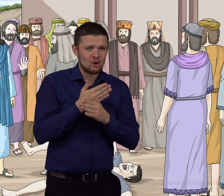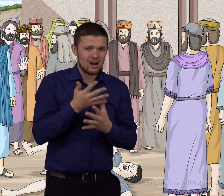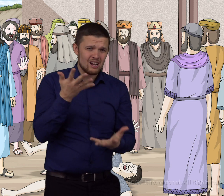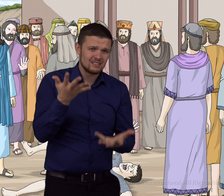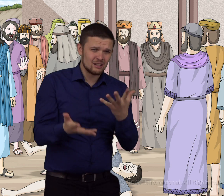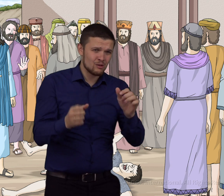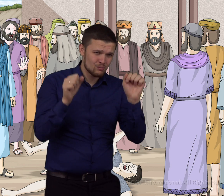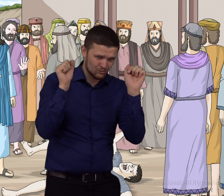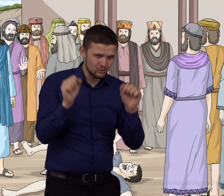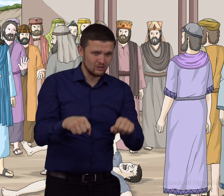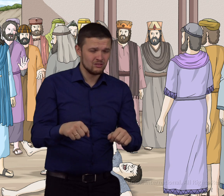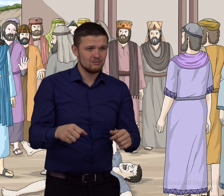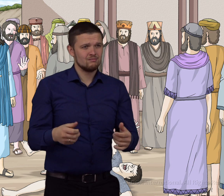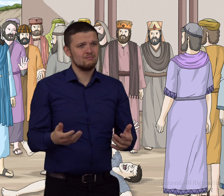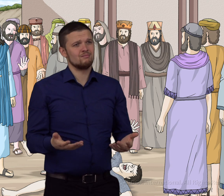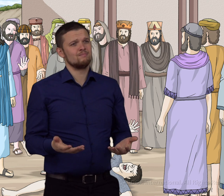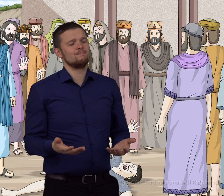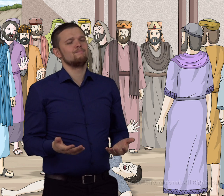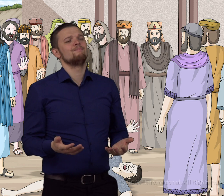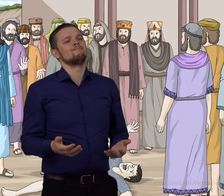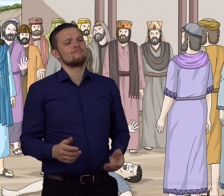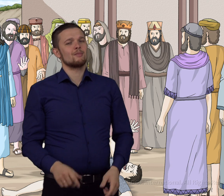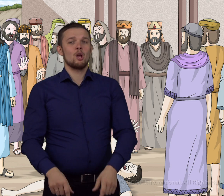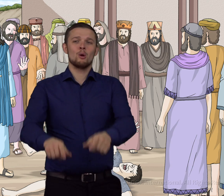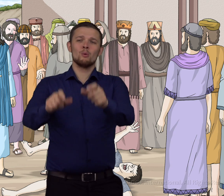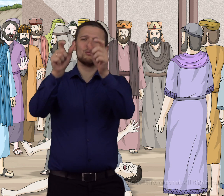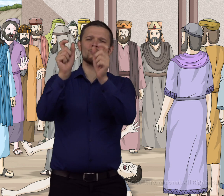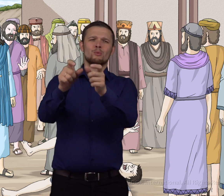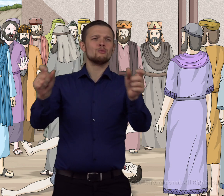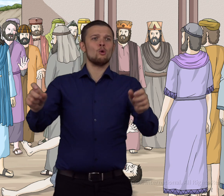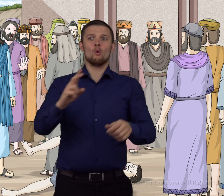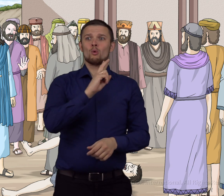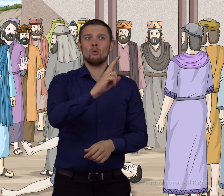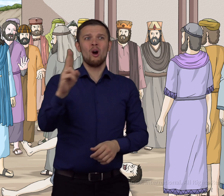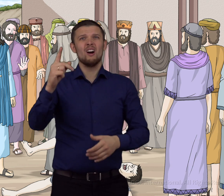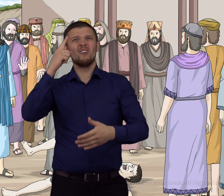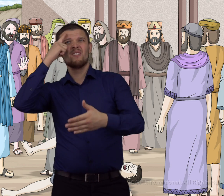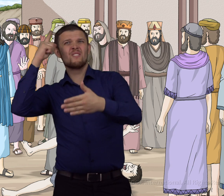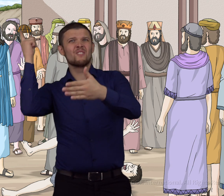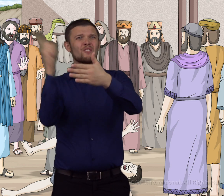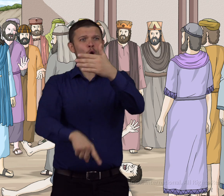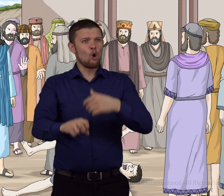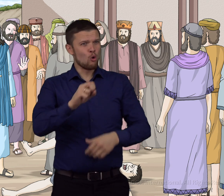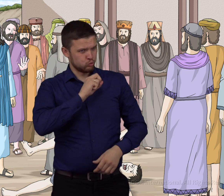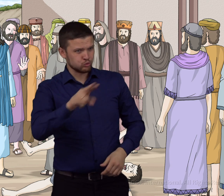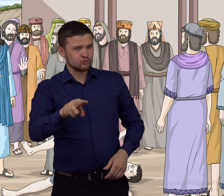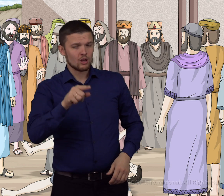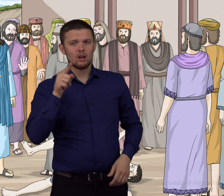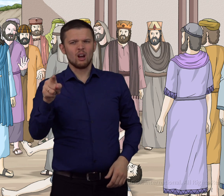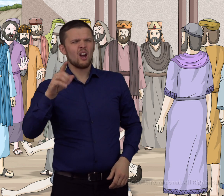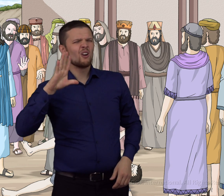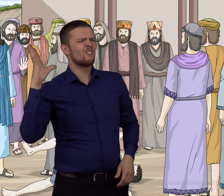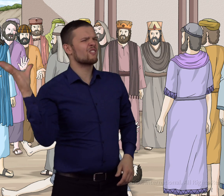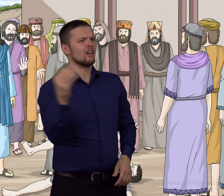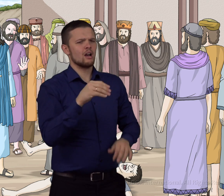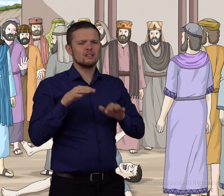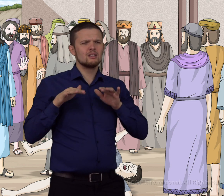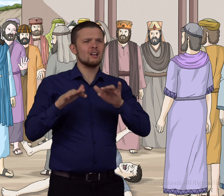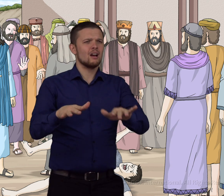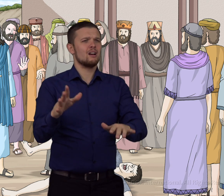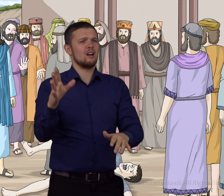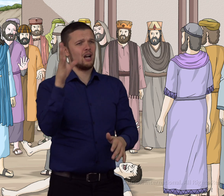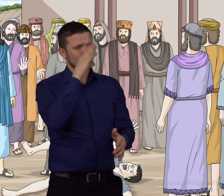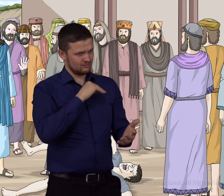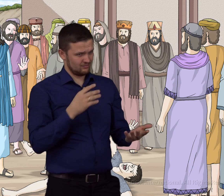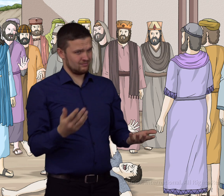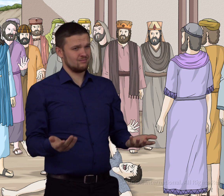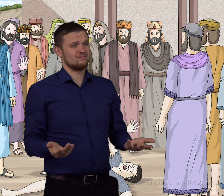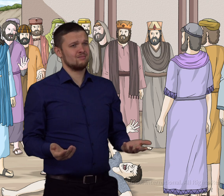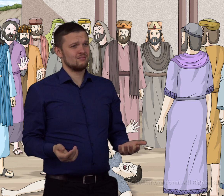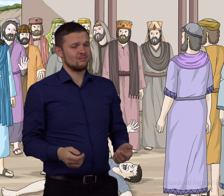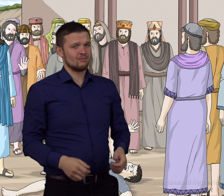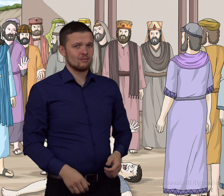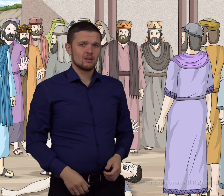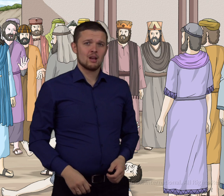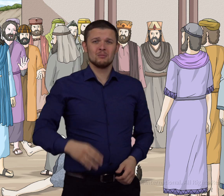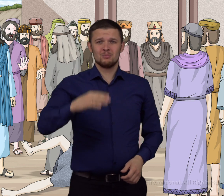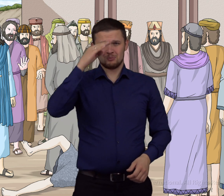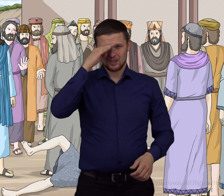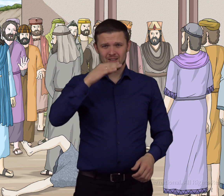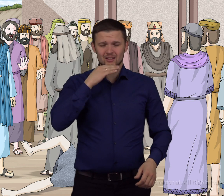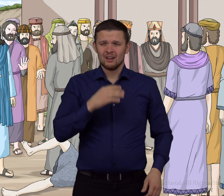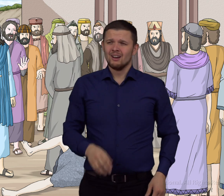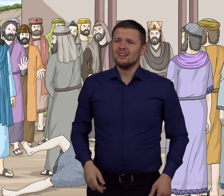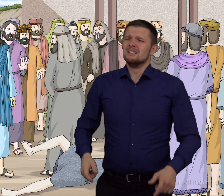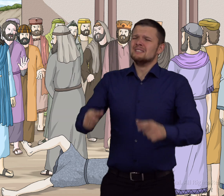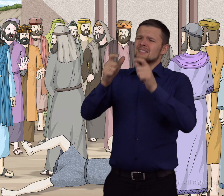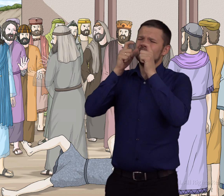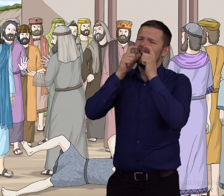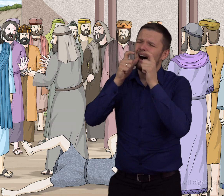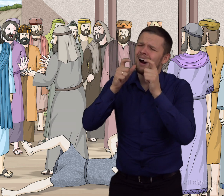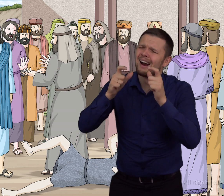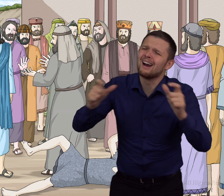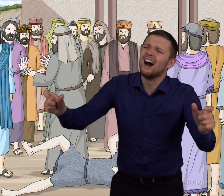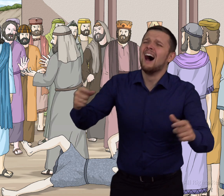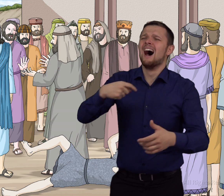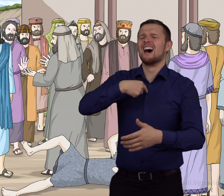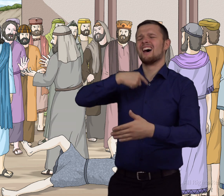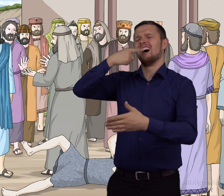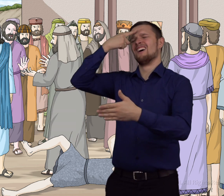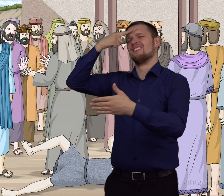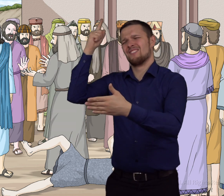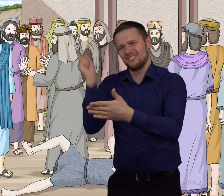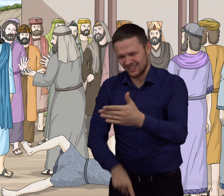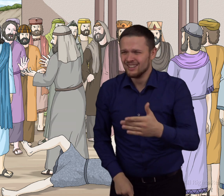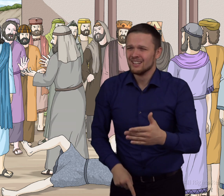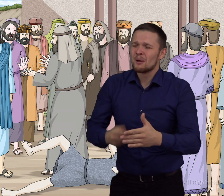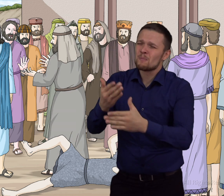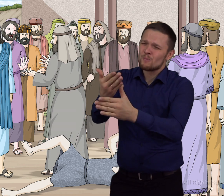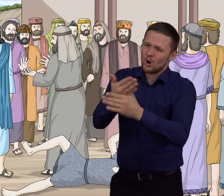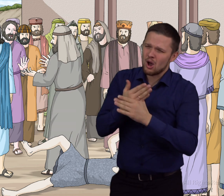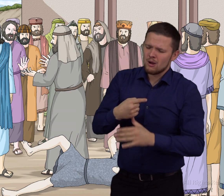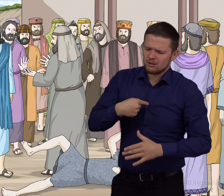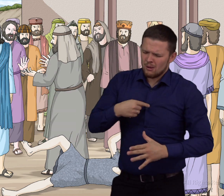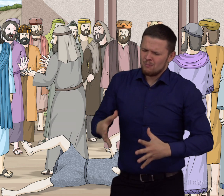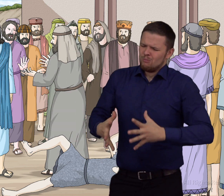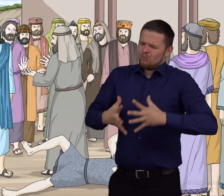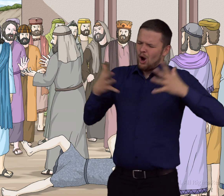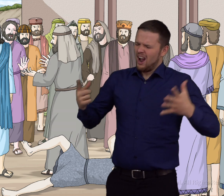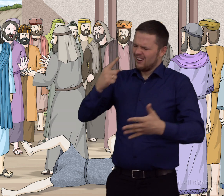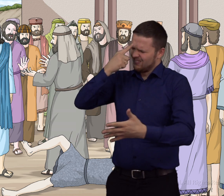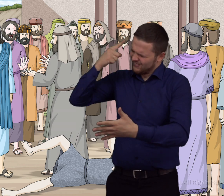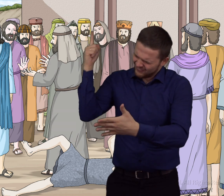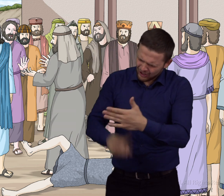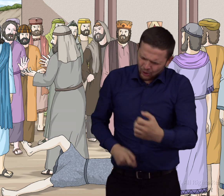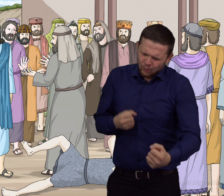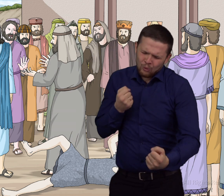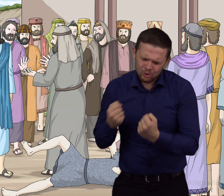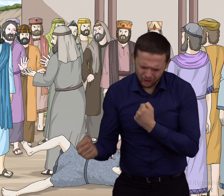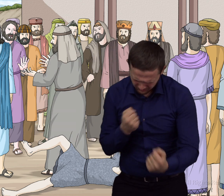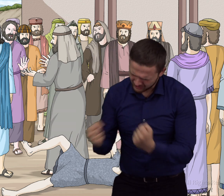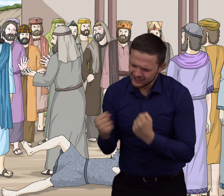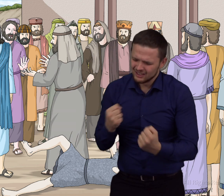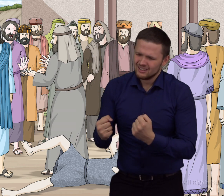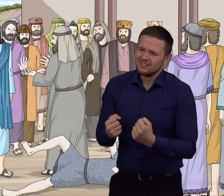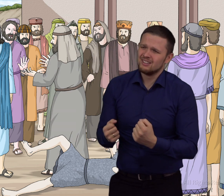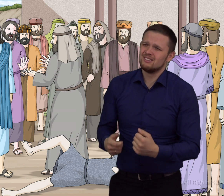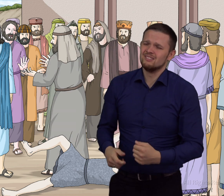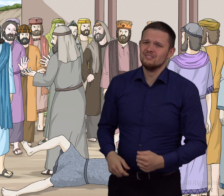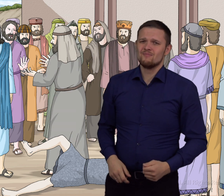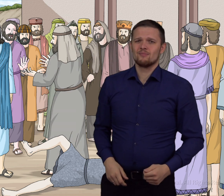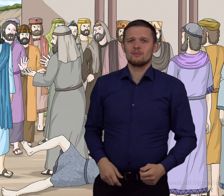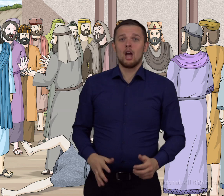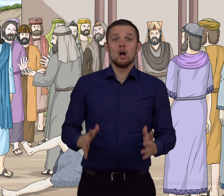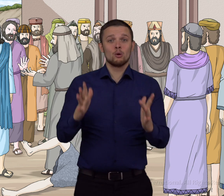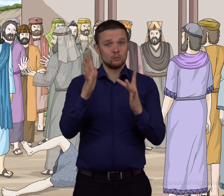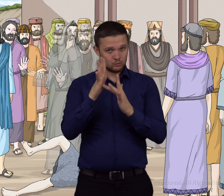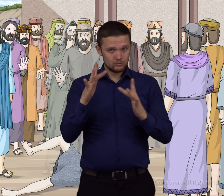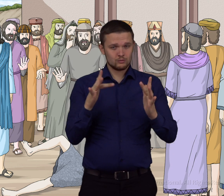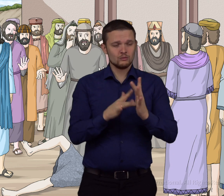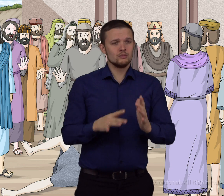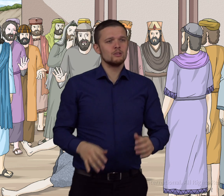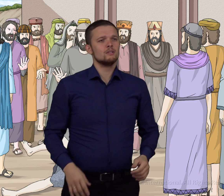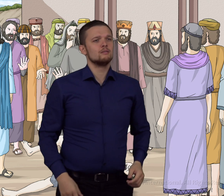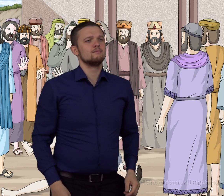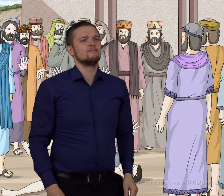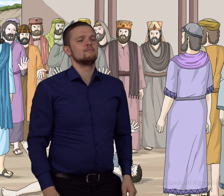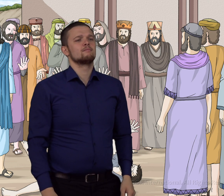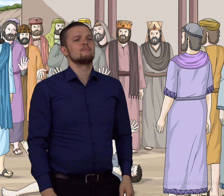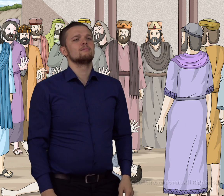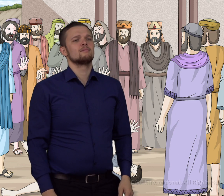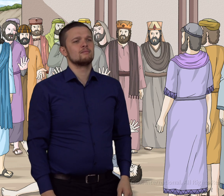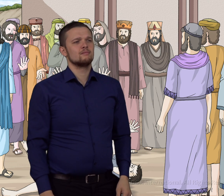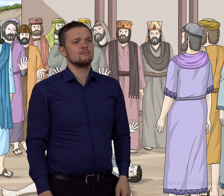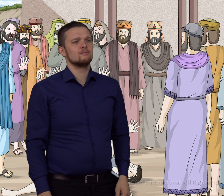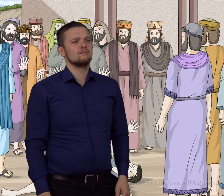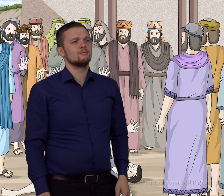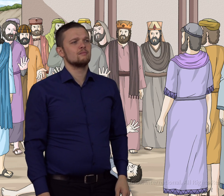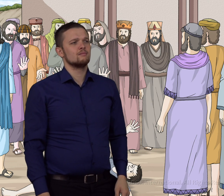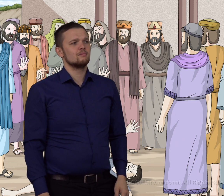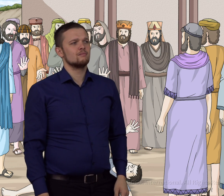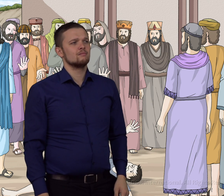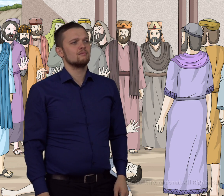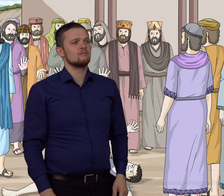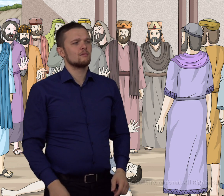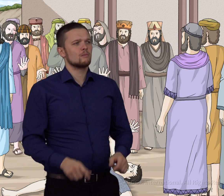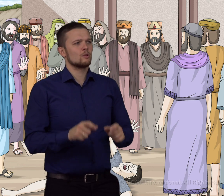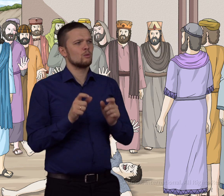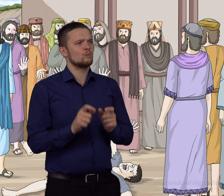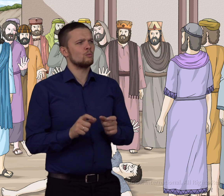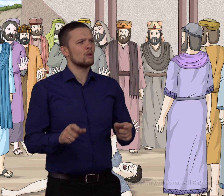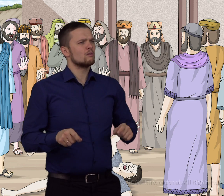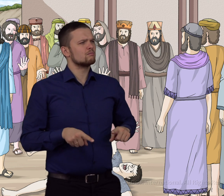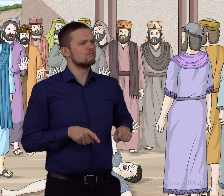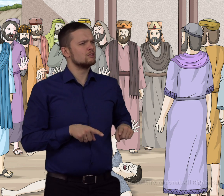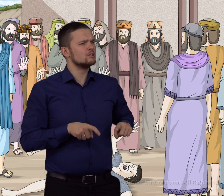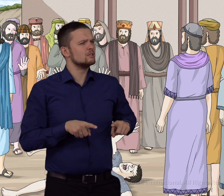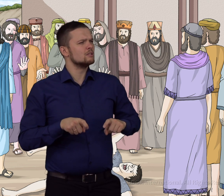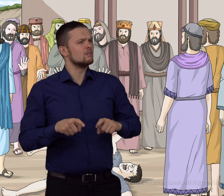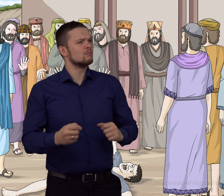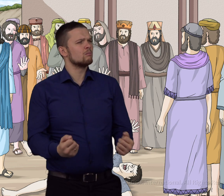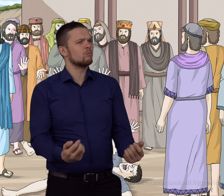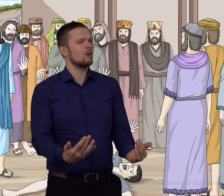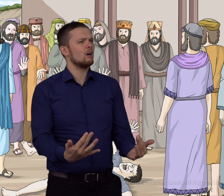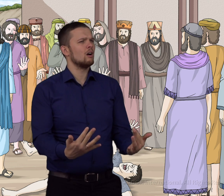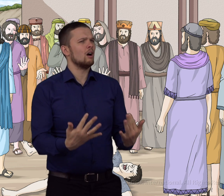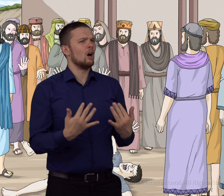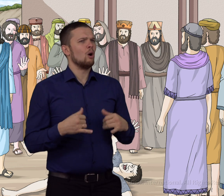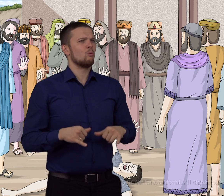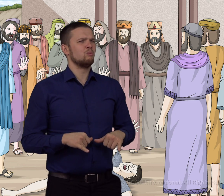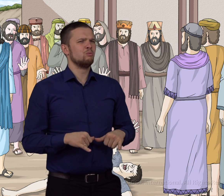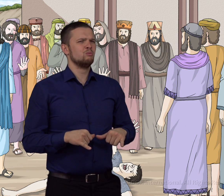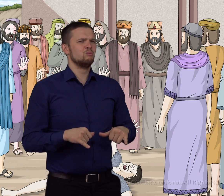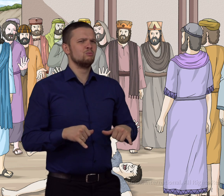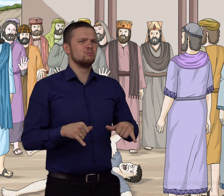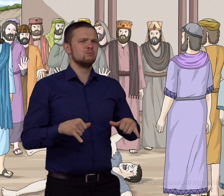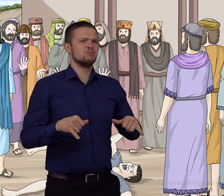“All things are possible to him who believes!” Immediately the boy’s father cried out, “I do believe; help my unbelief!”